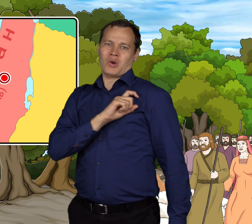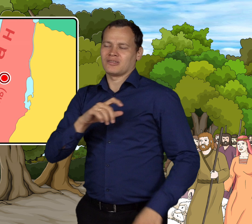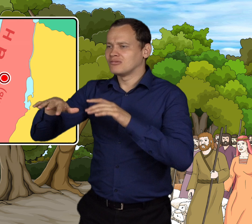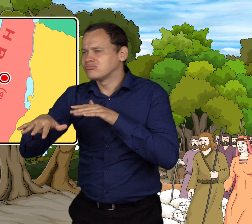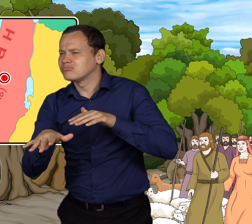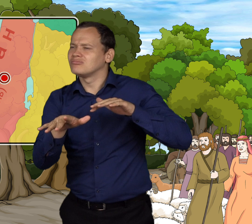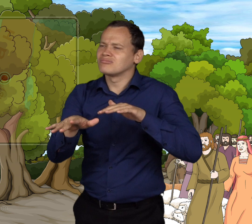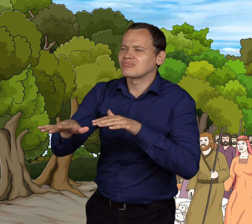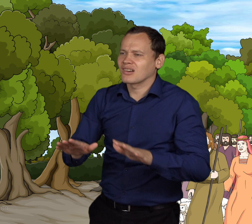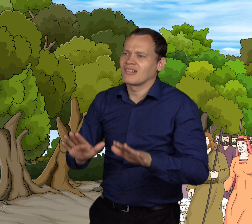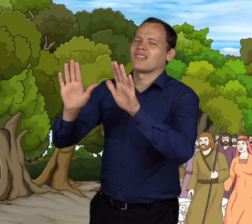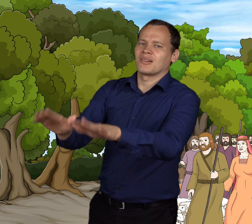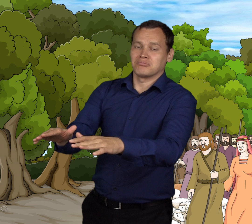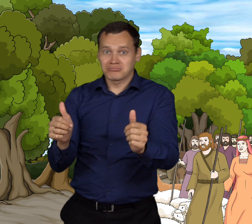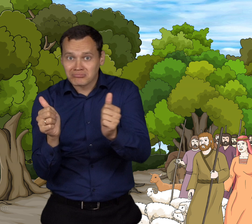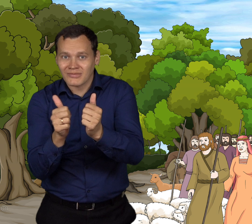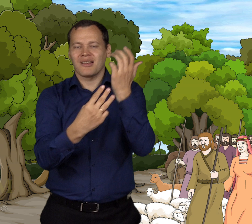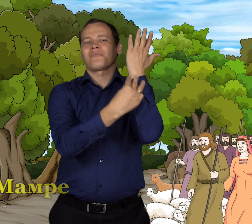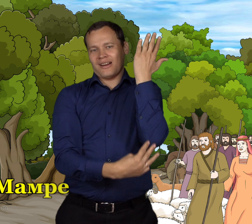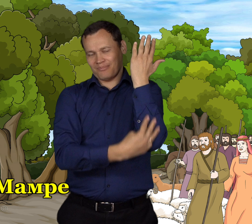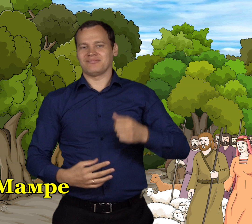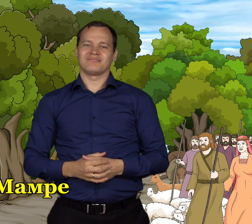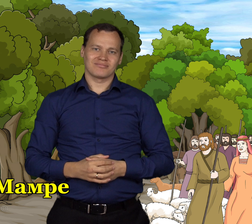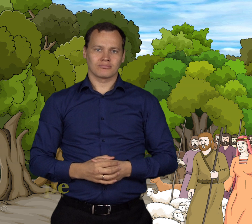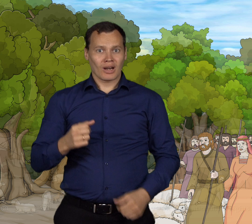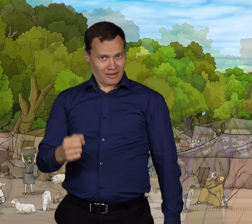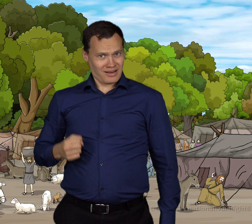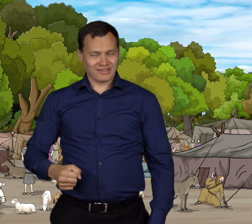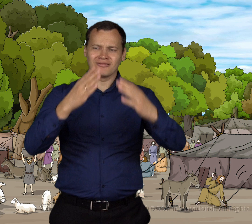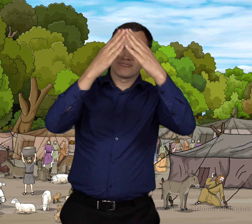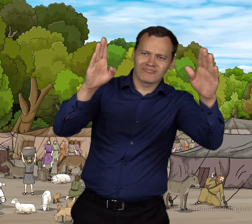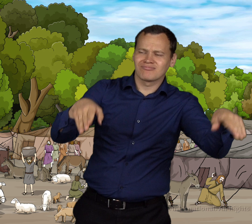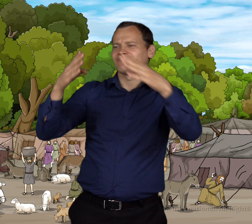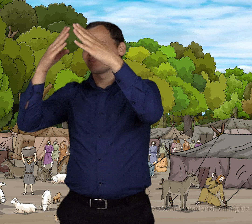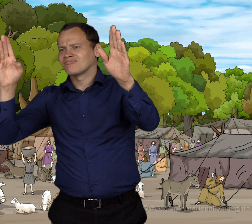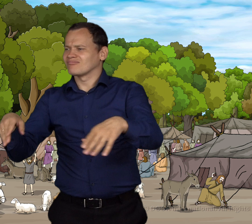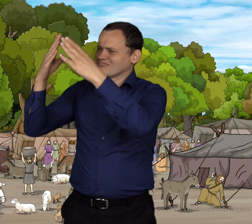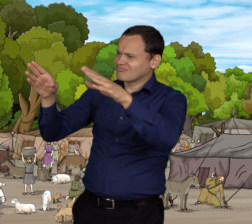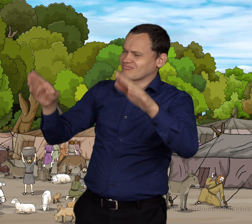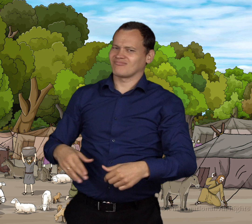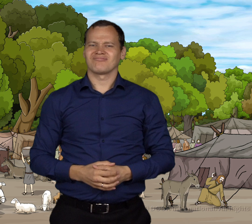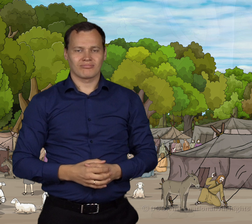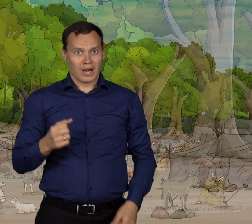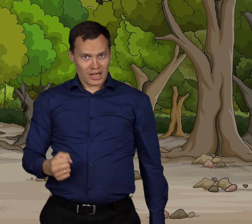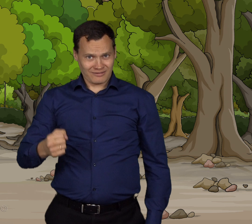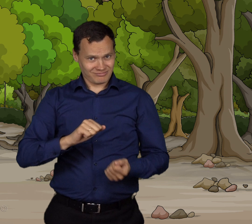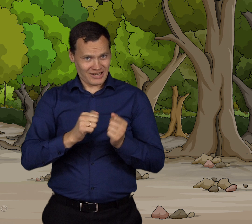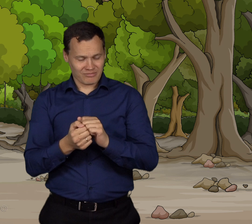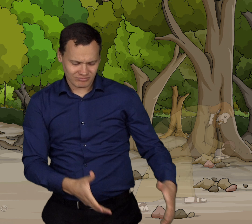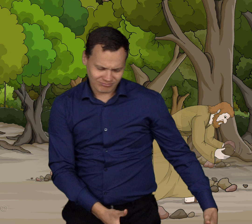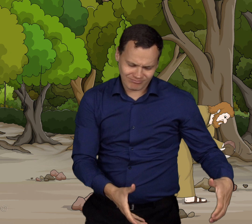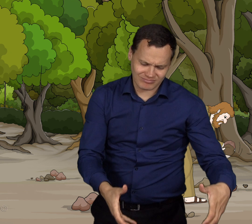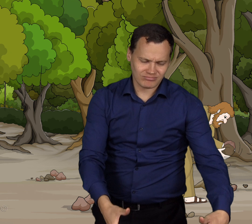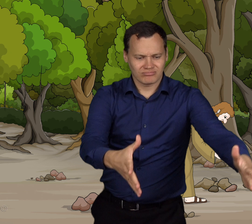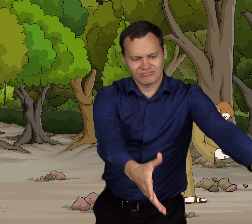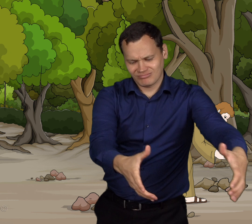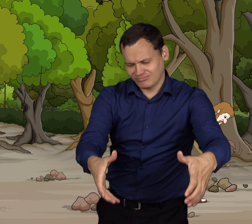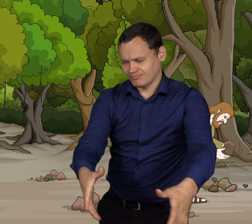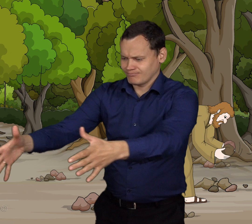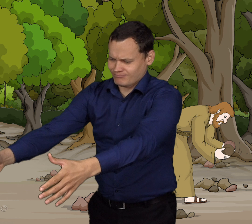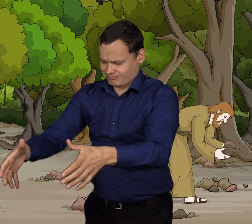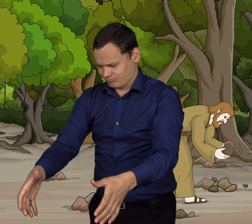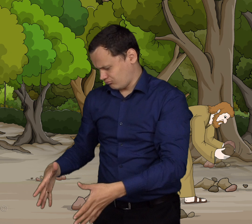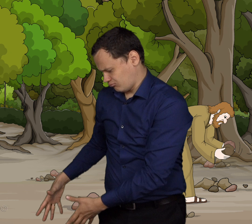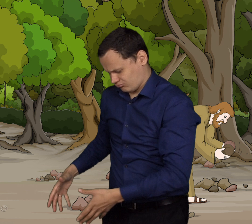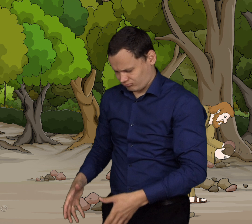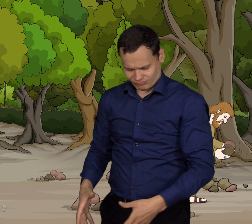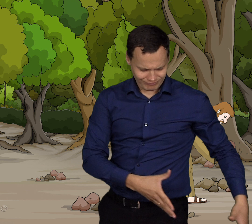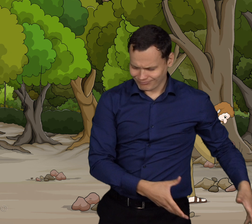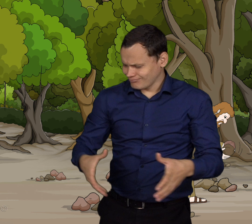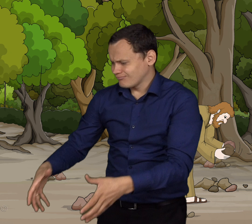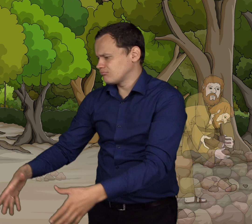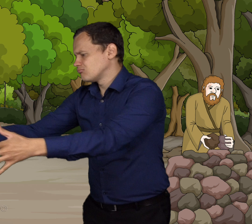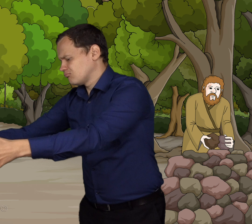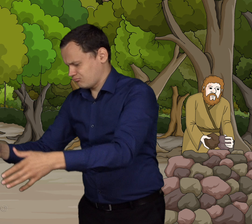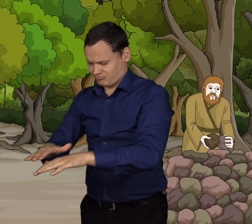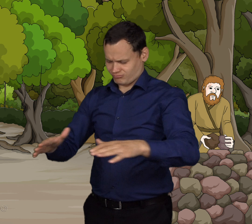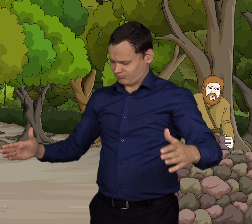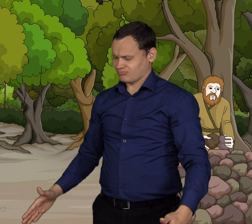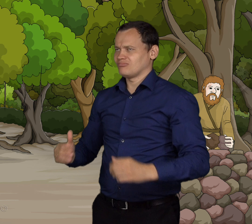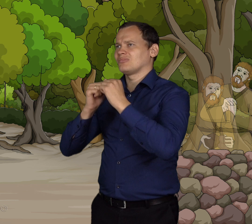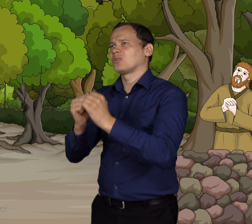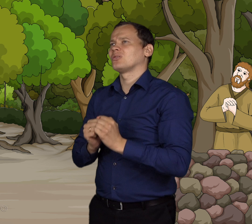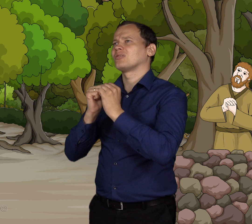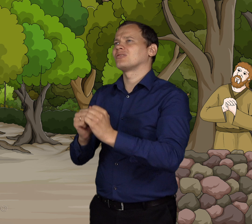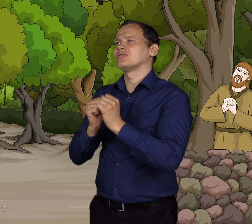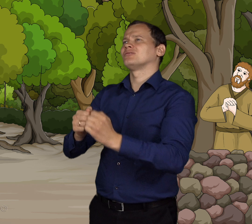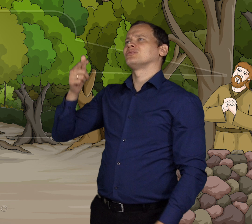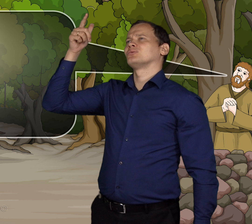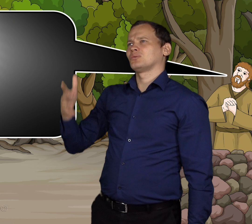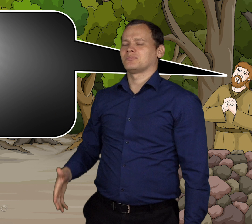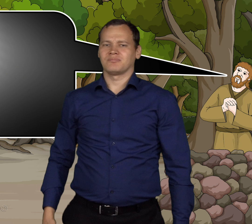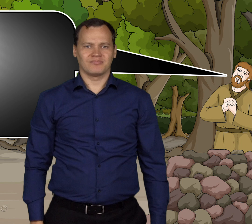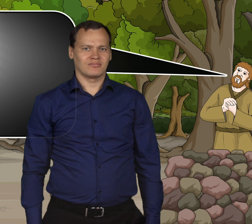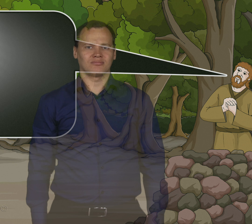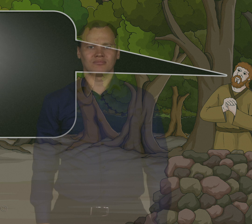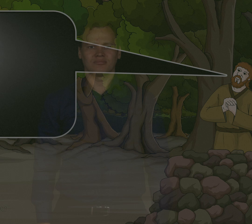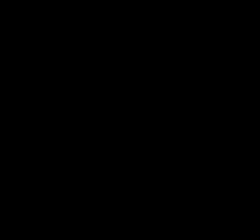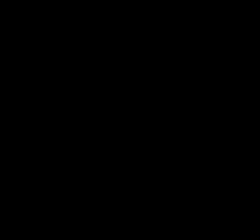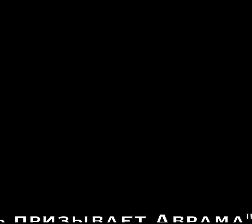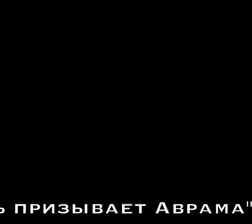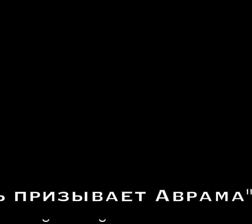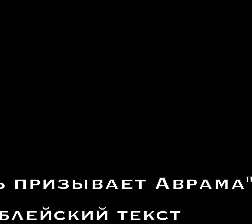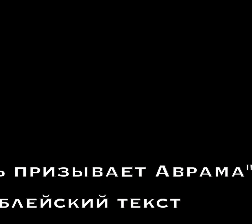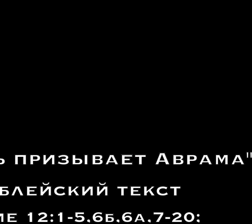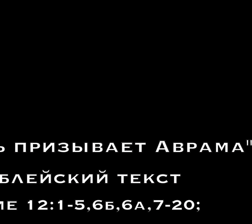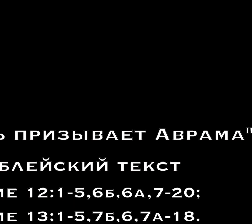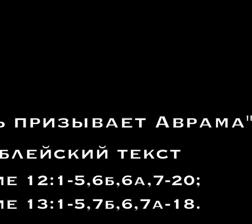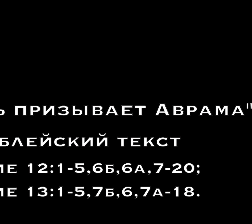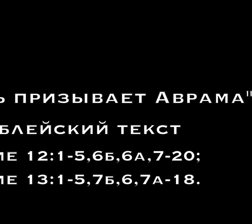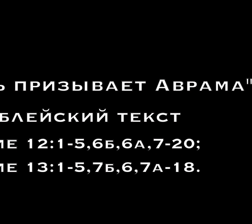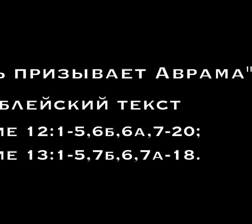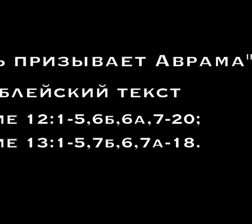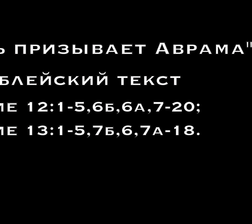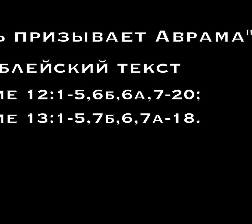So Abram moved his tent and went to live near the Oaks of Mamre at Hebron, where he built an altar to the LORD.